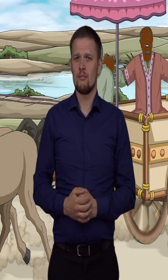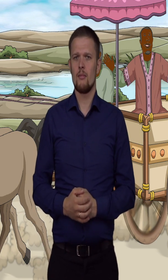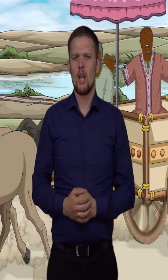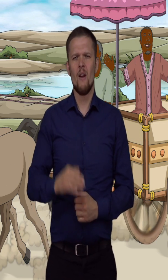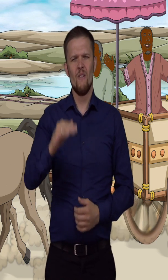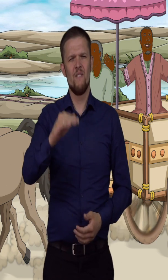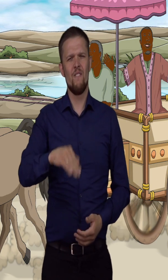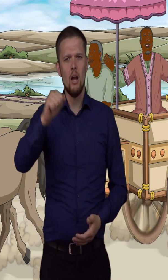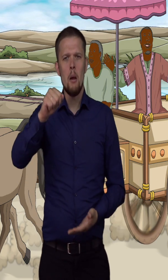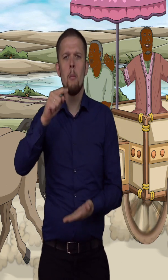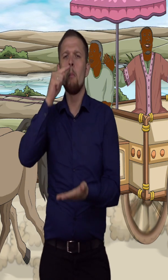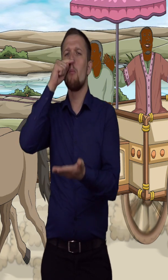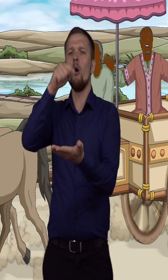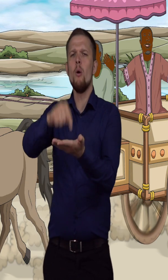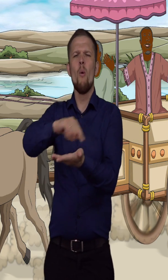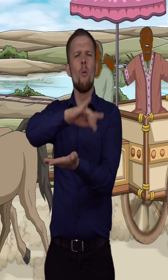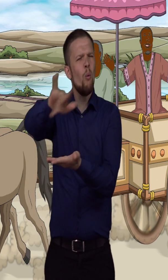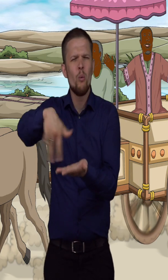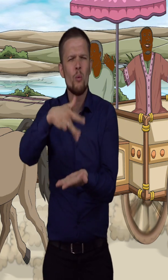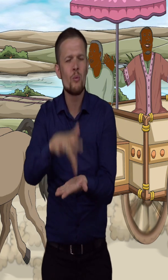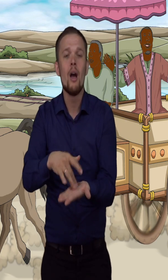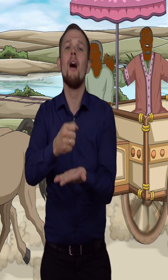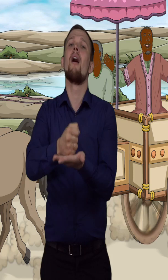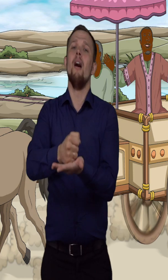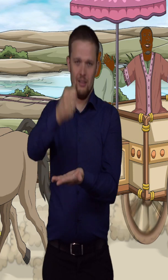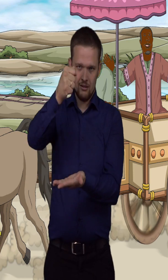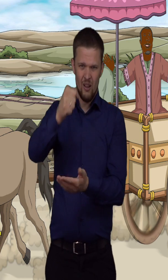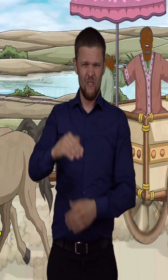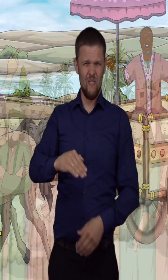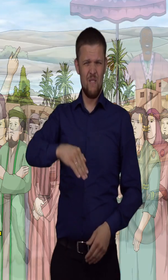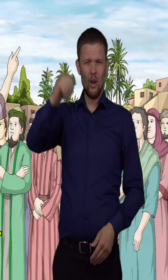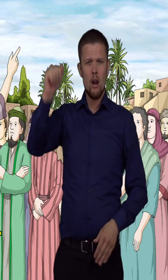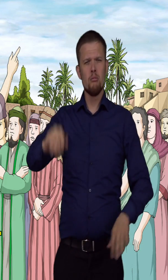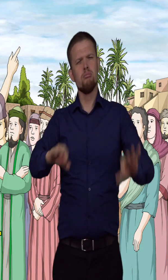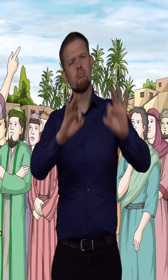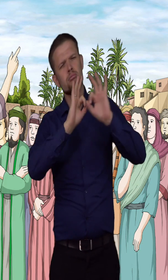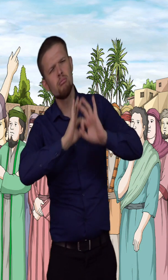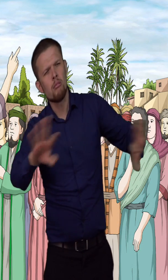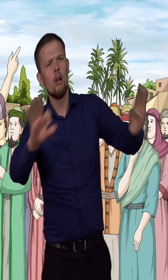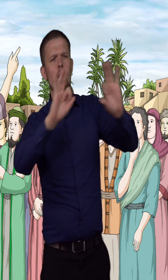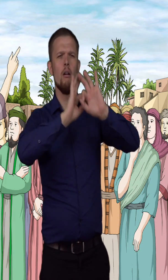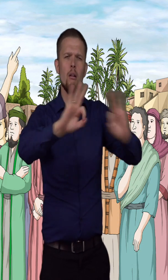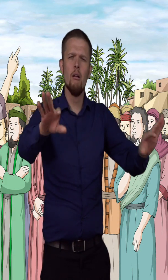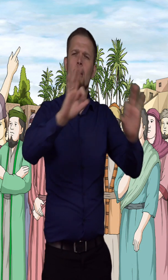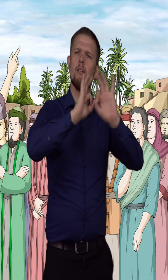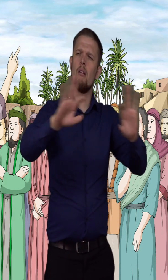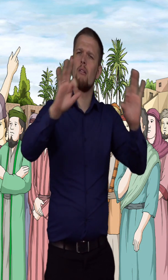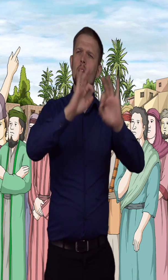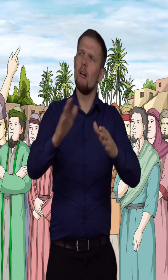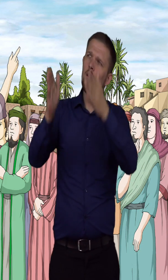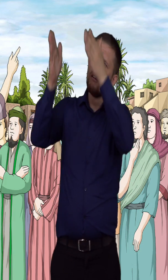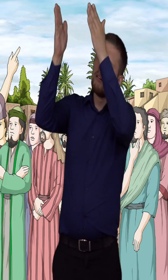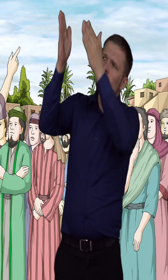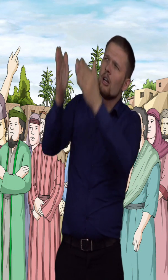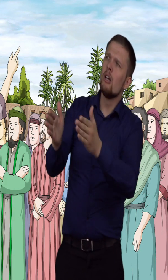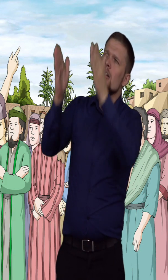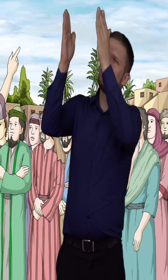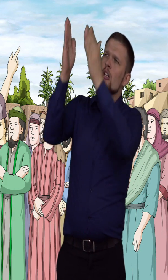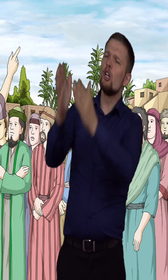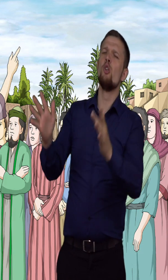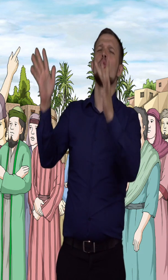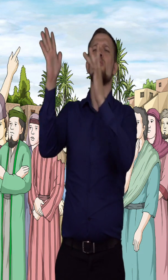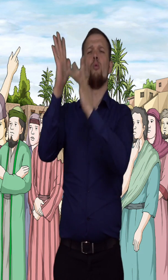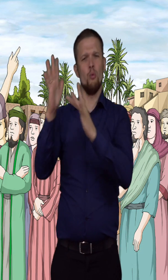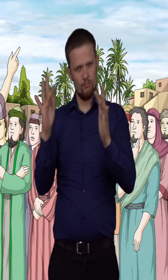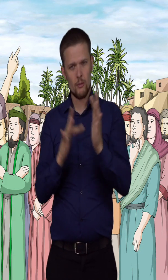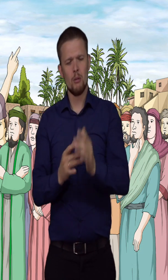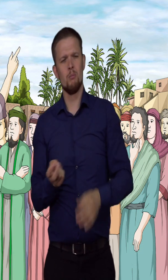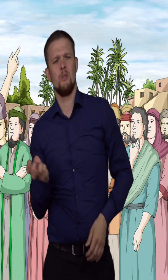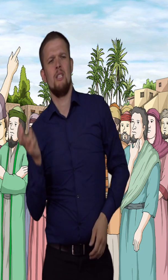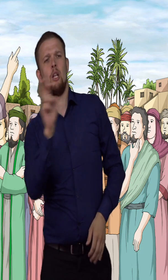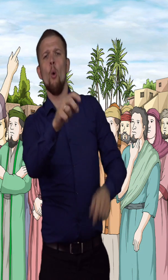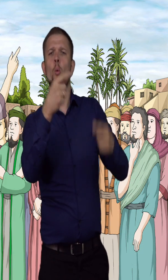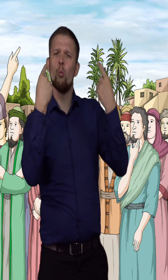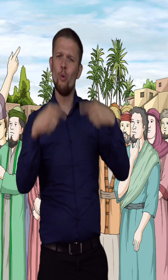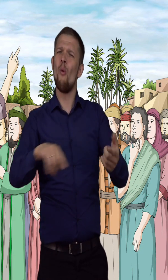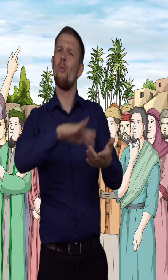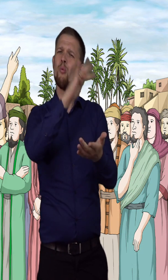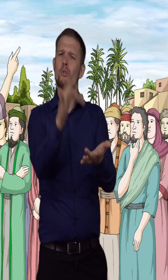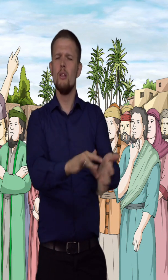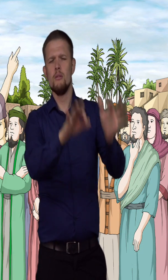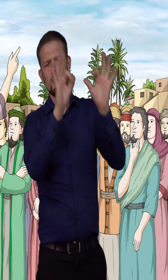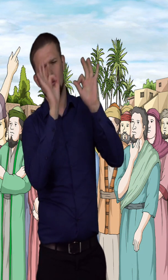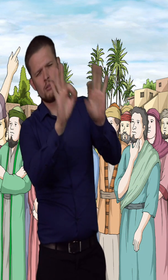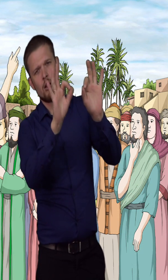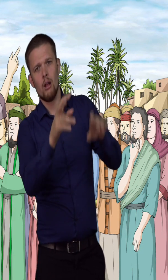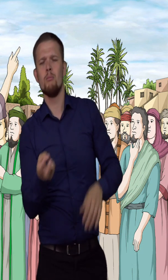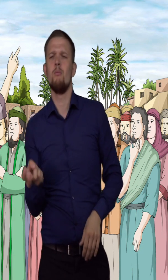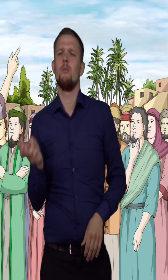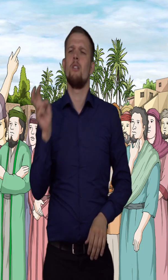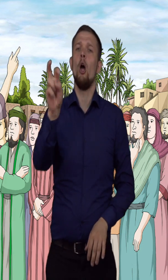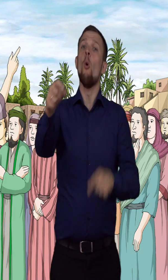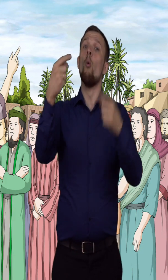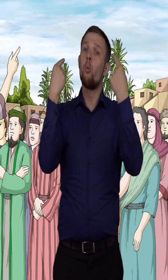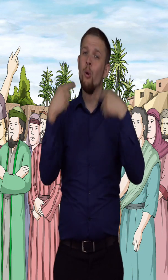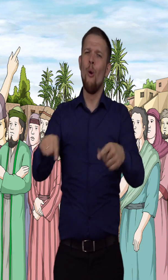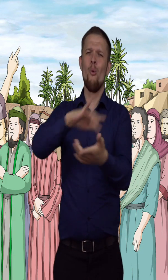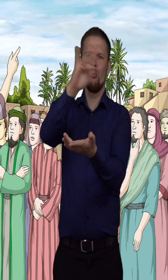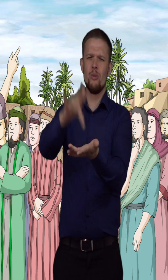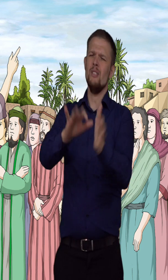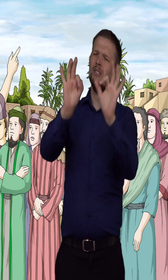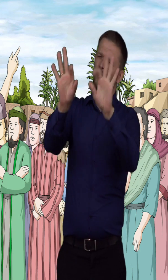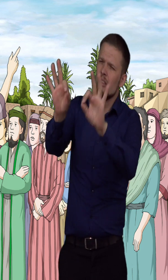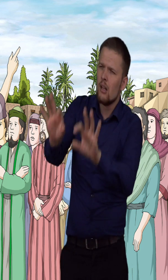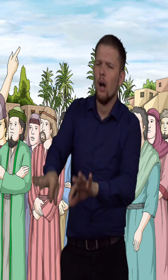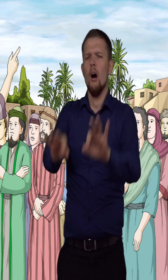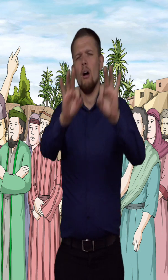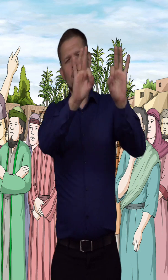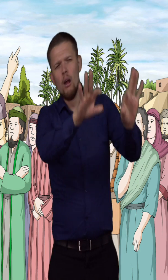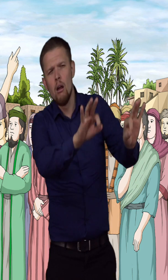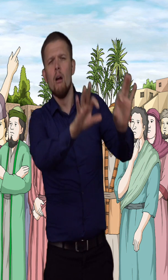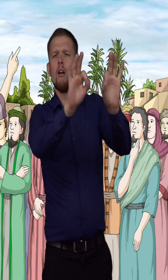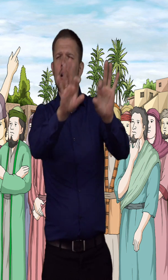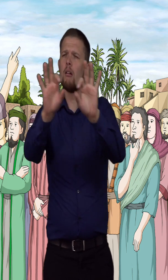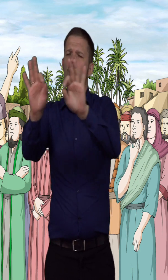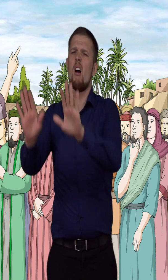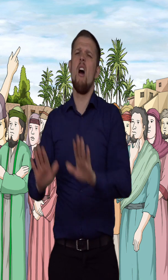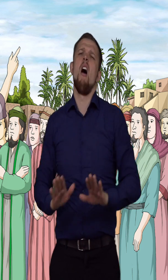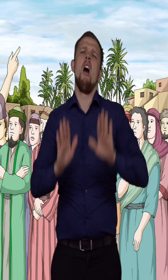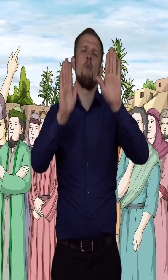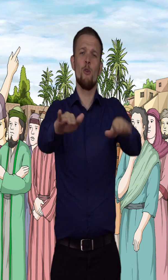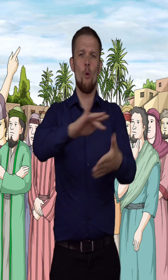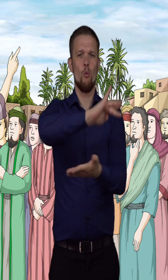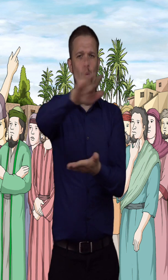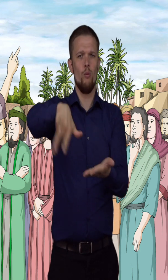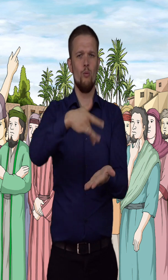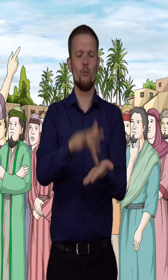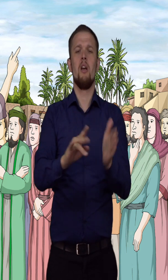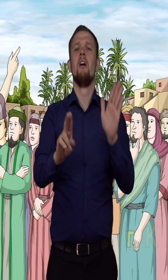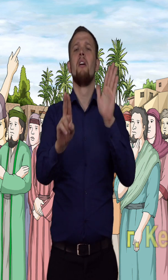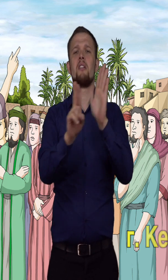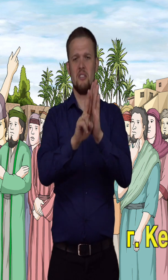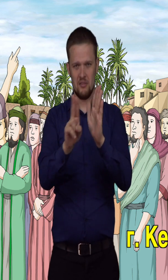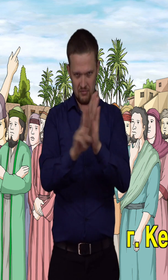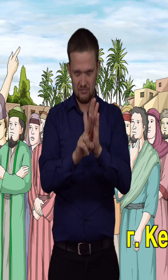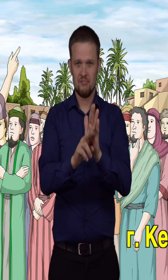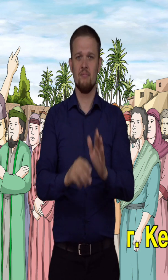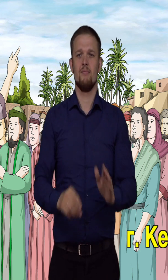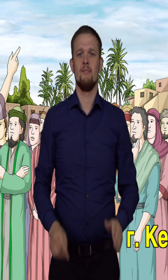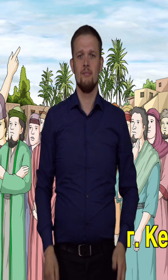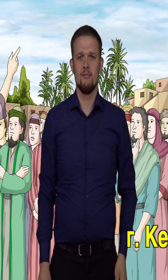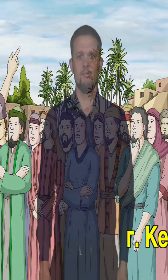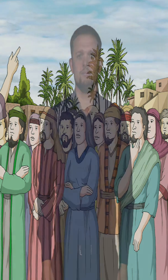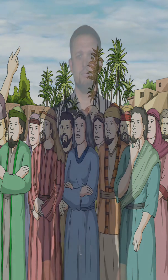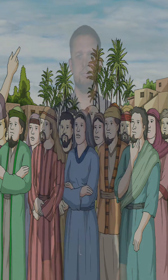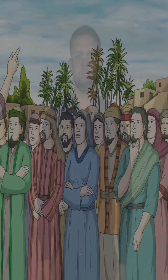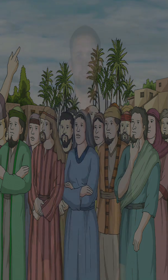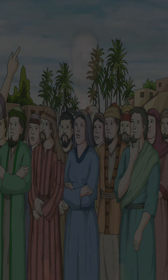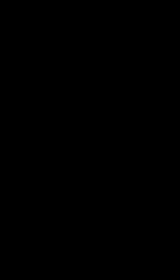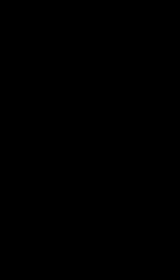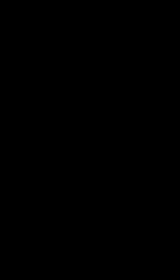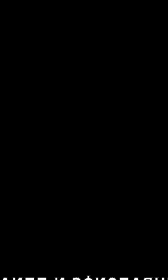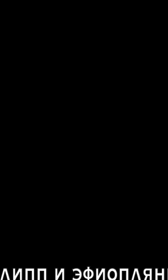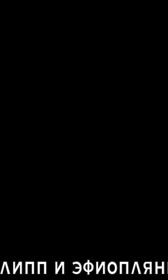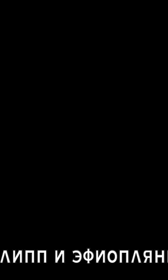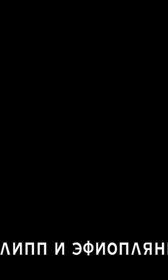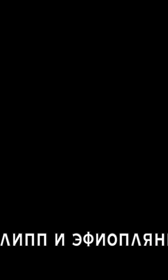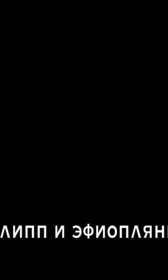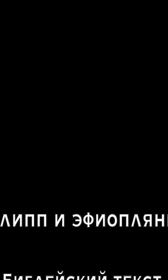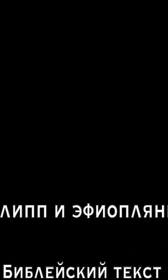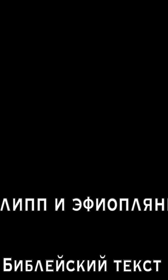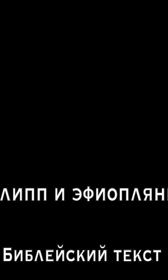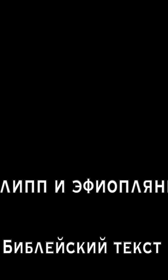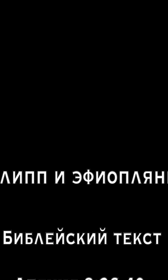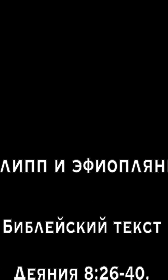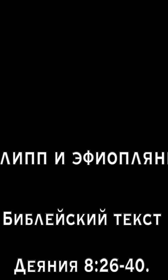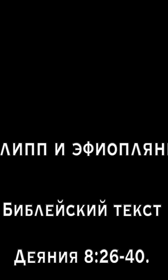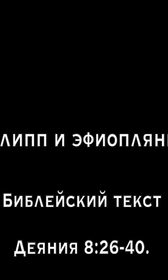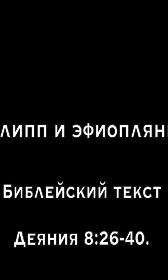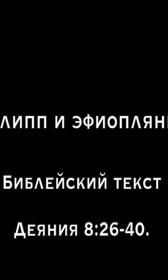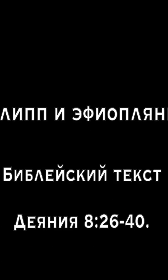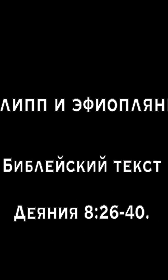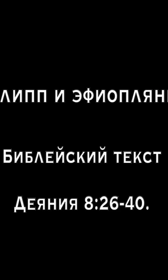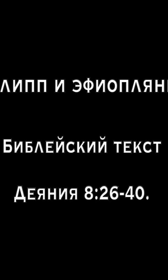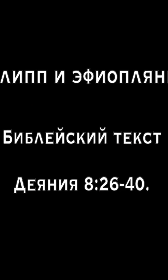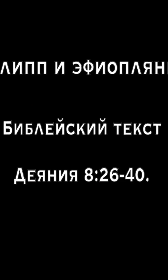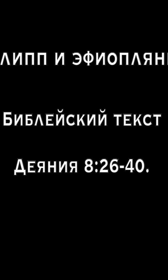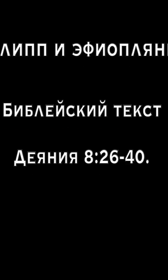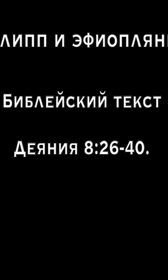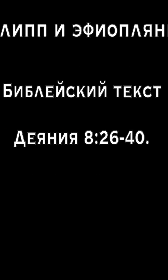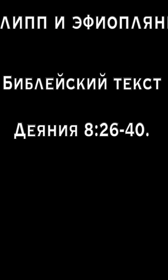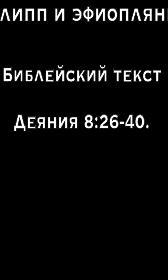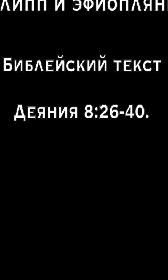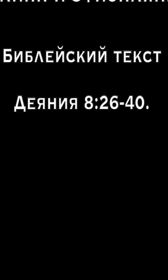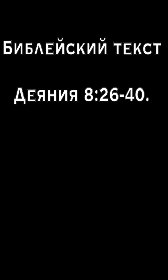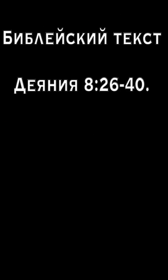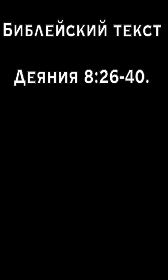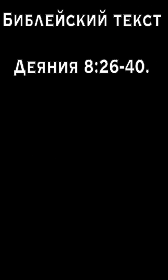But Philip appeared at Azotus and traveled through that region, preaching the gospel in all the towns until he came to Caesarea.